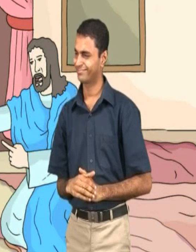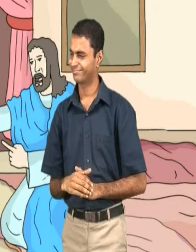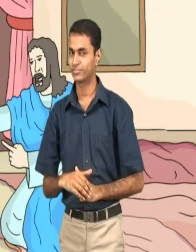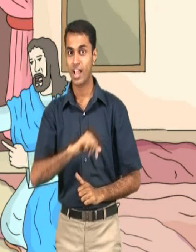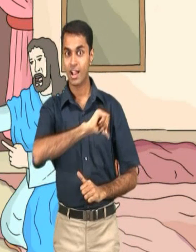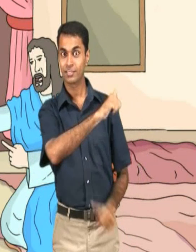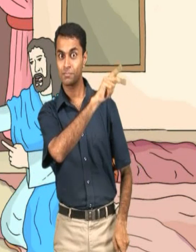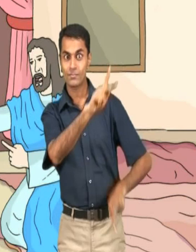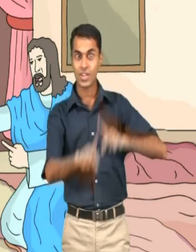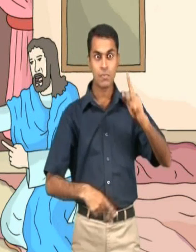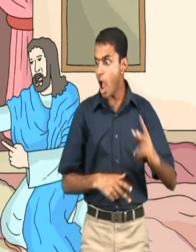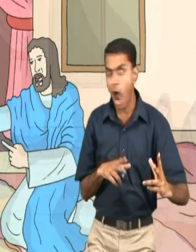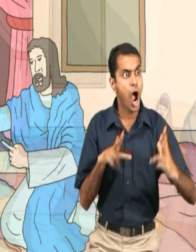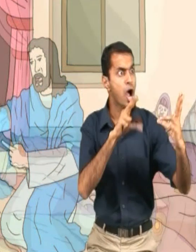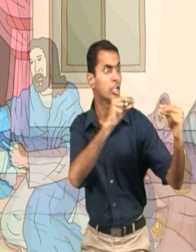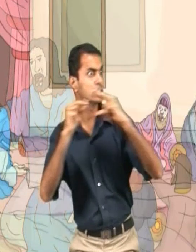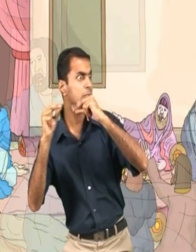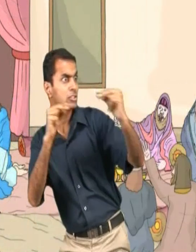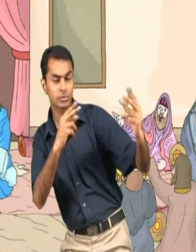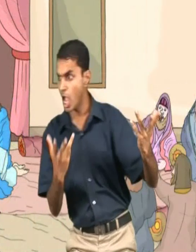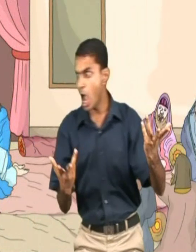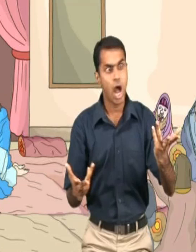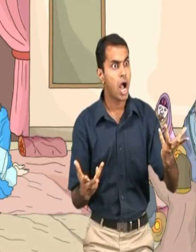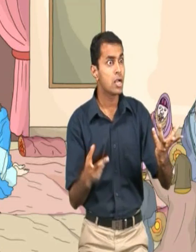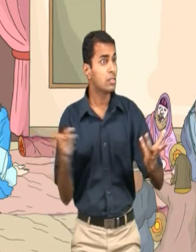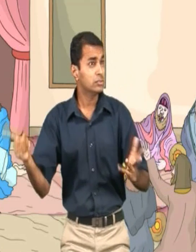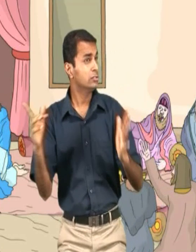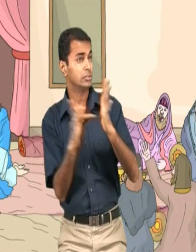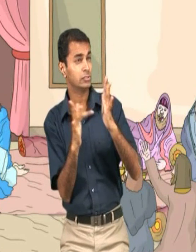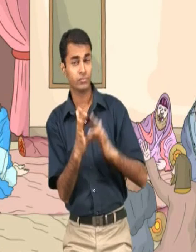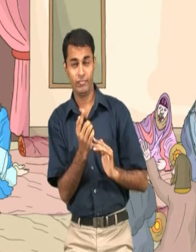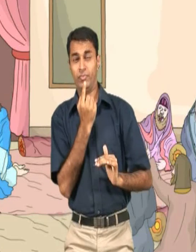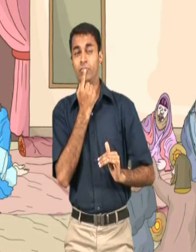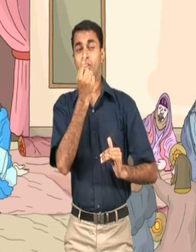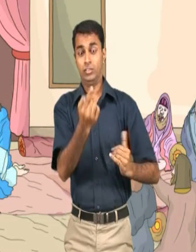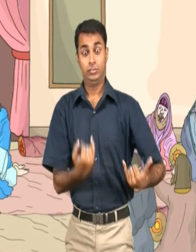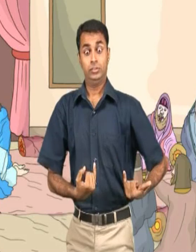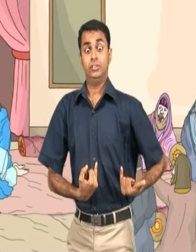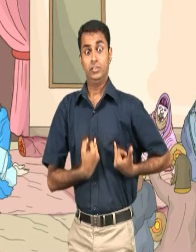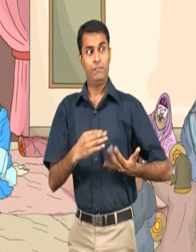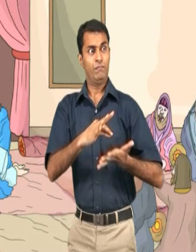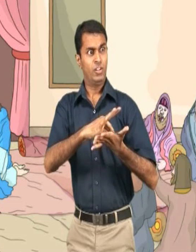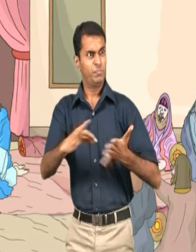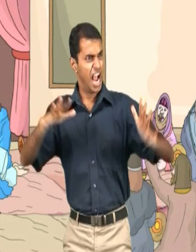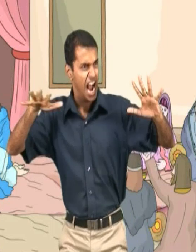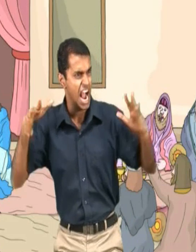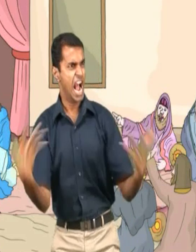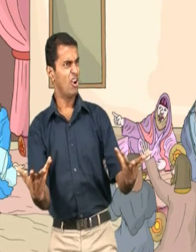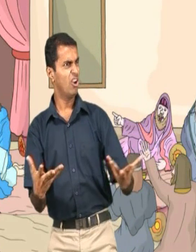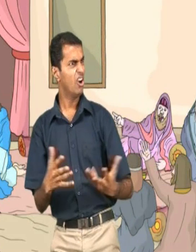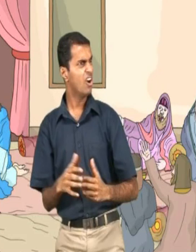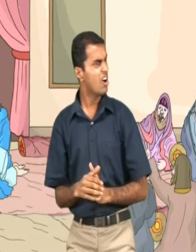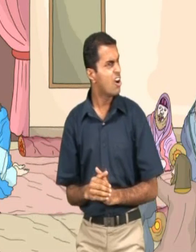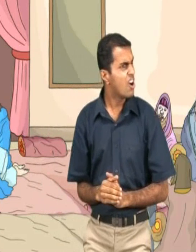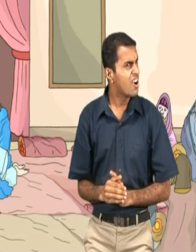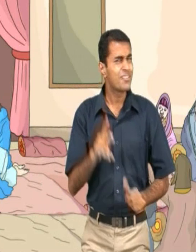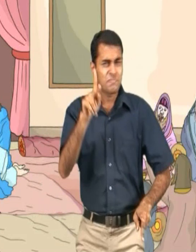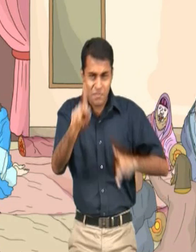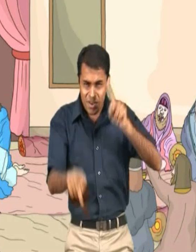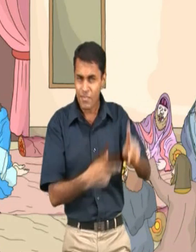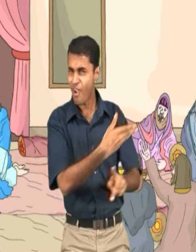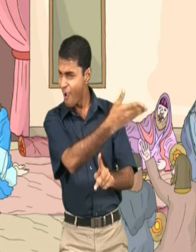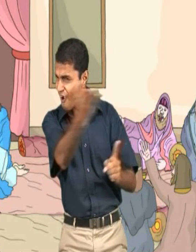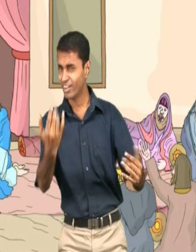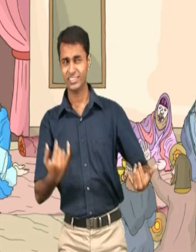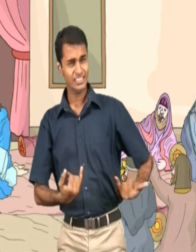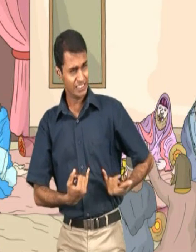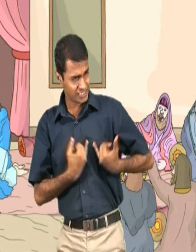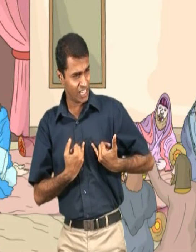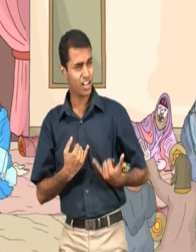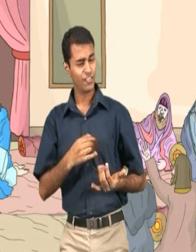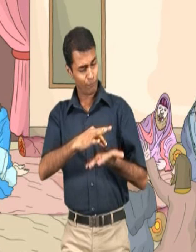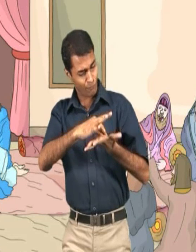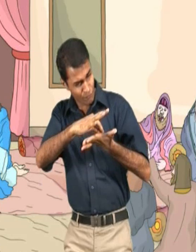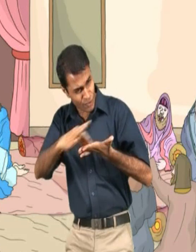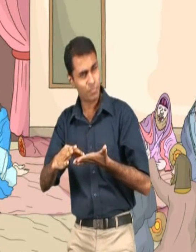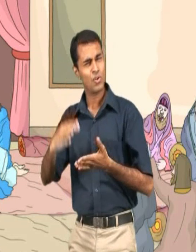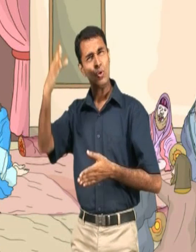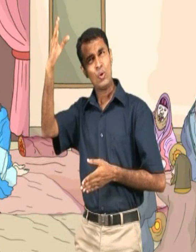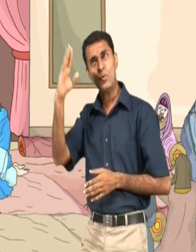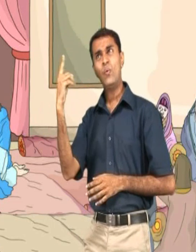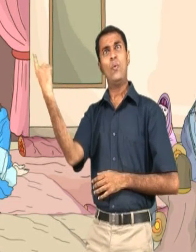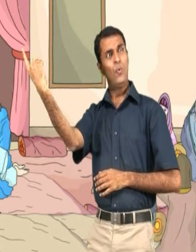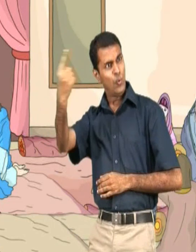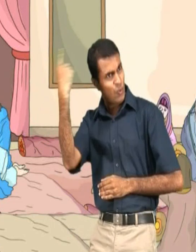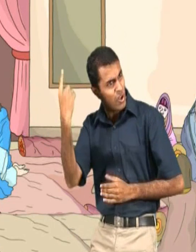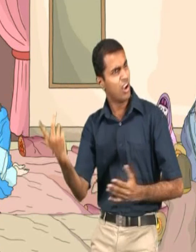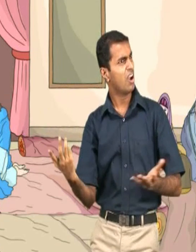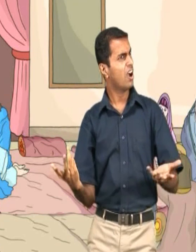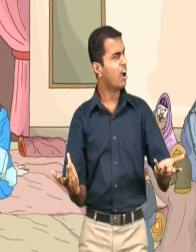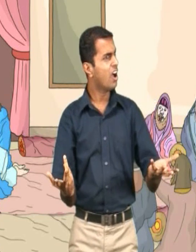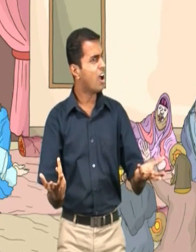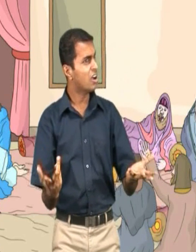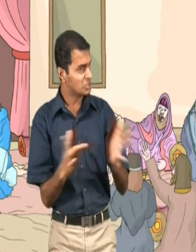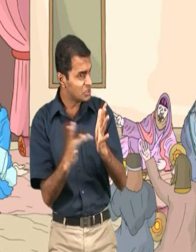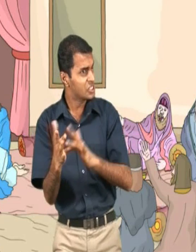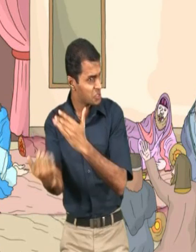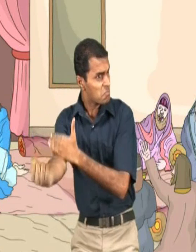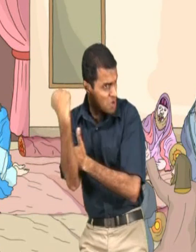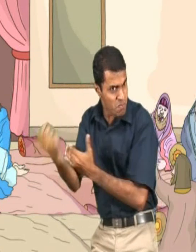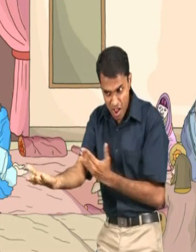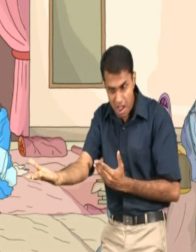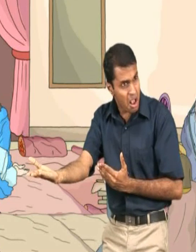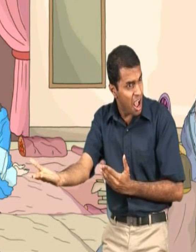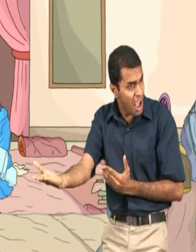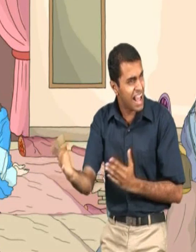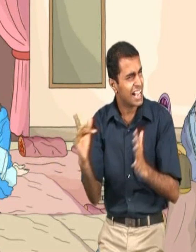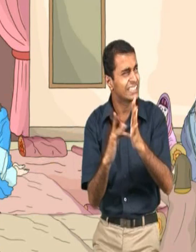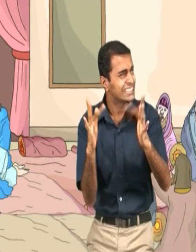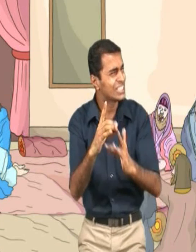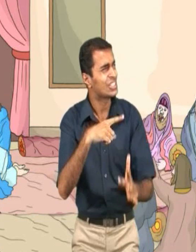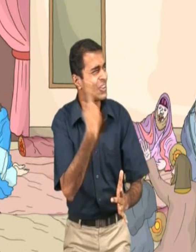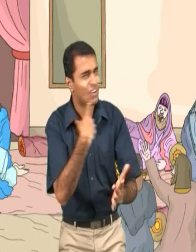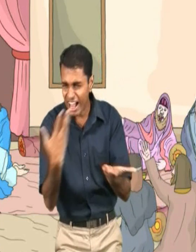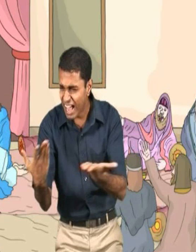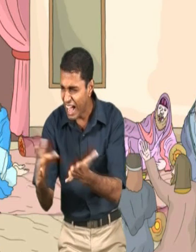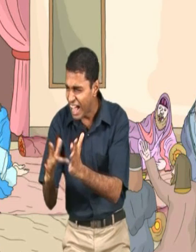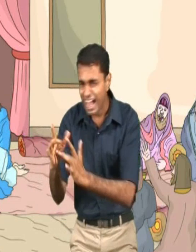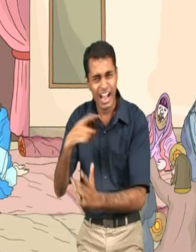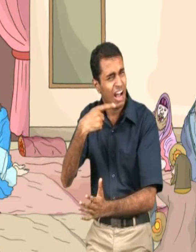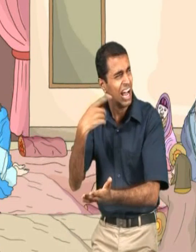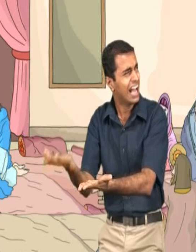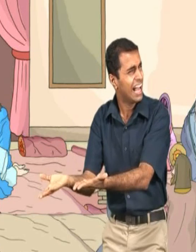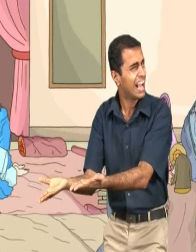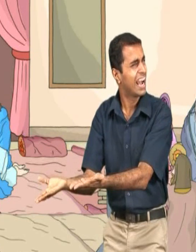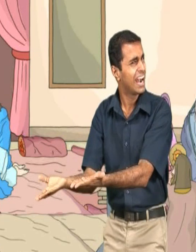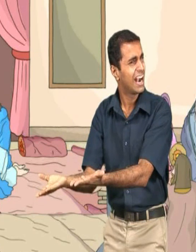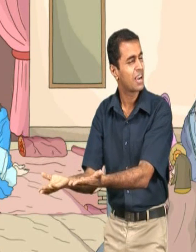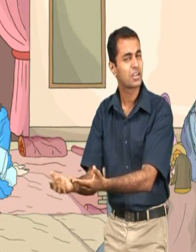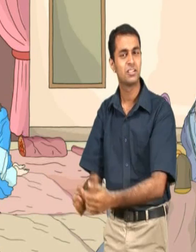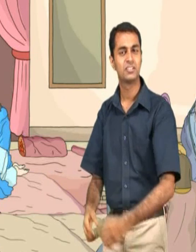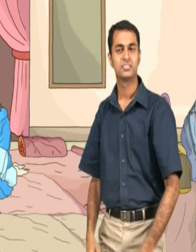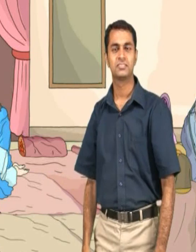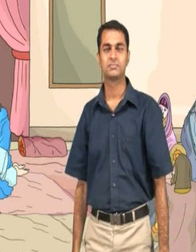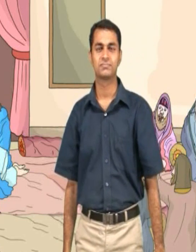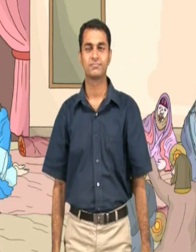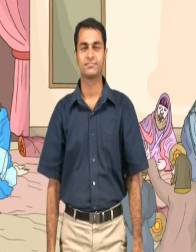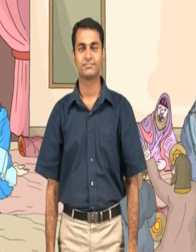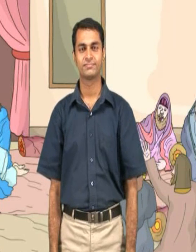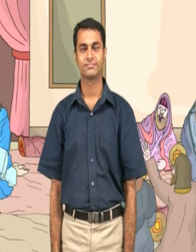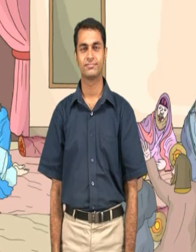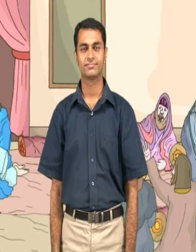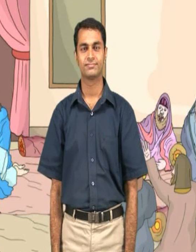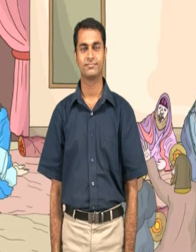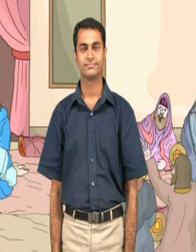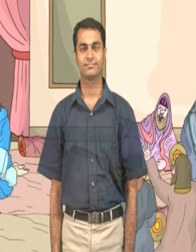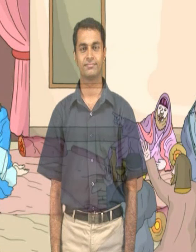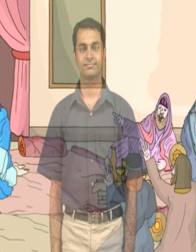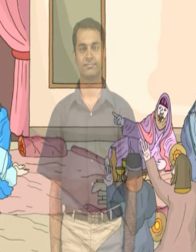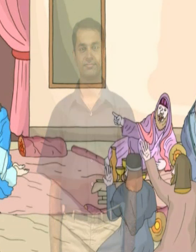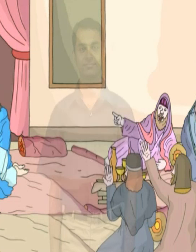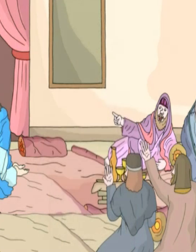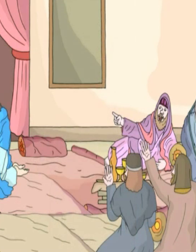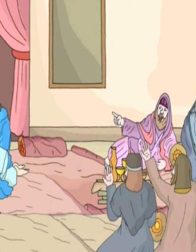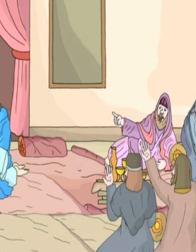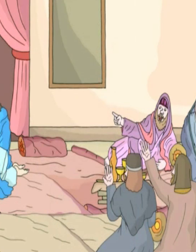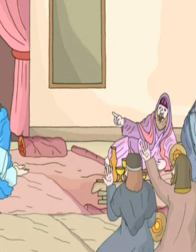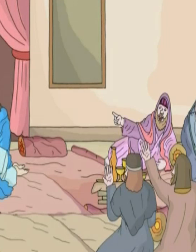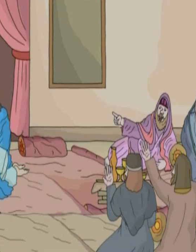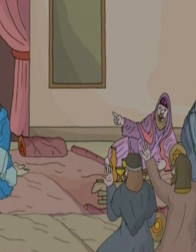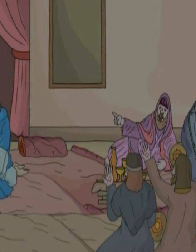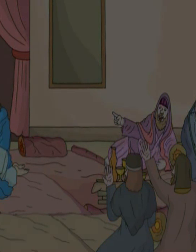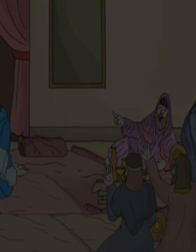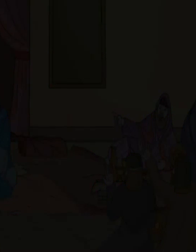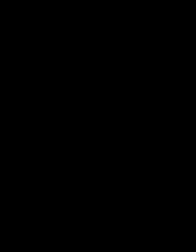But those at the table began to say to themselves, “Who is this who even forgives sins?” And Jesus told the woman, “Your faith has saved you; go in peace.”